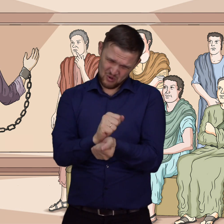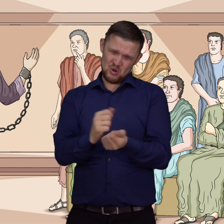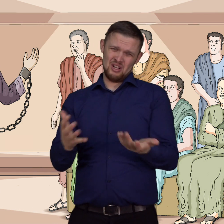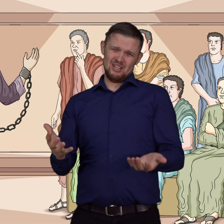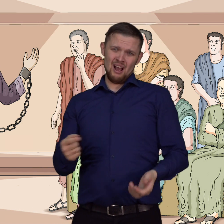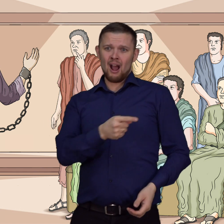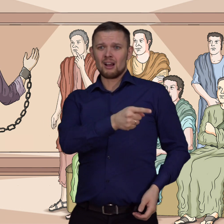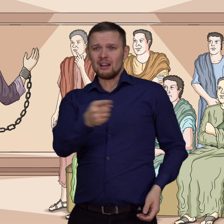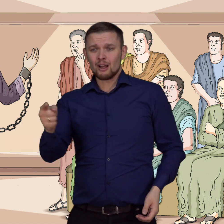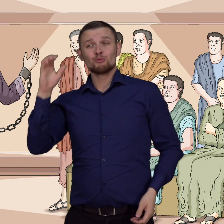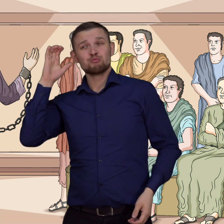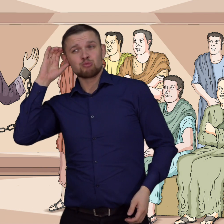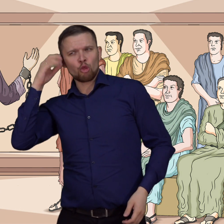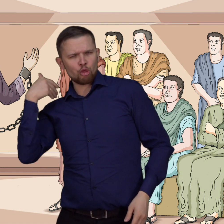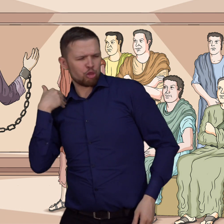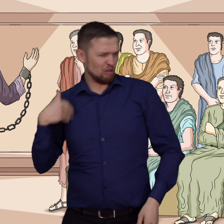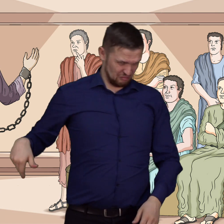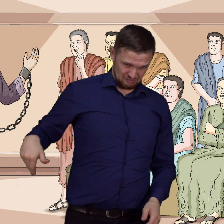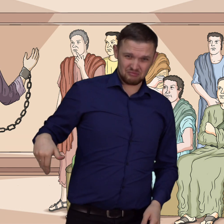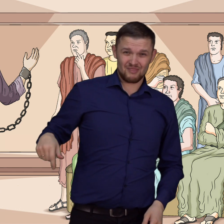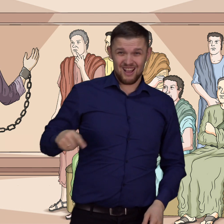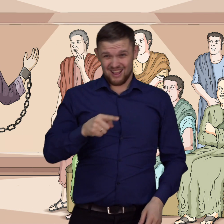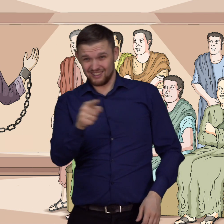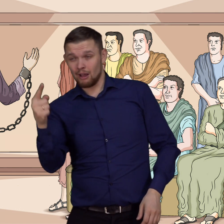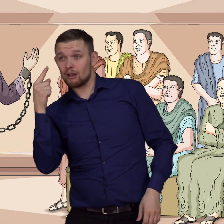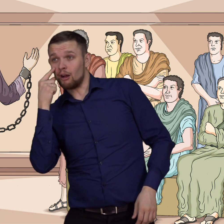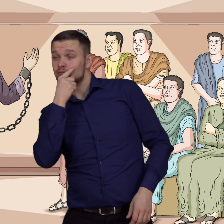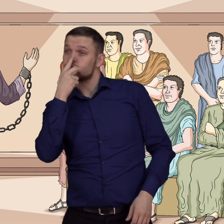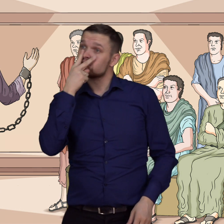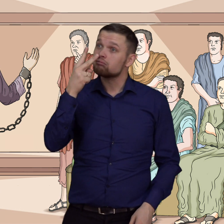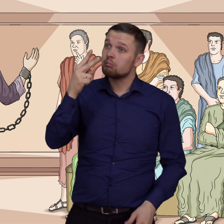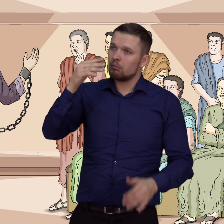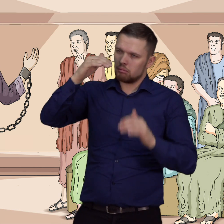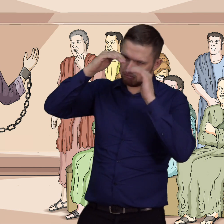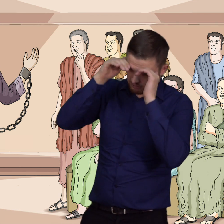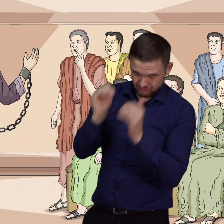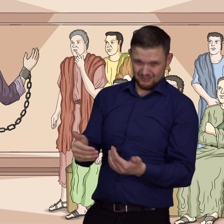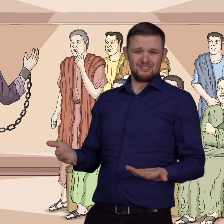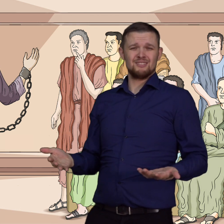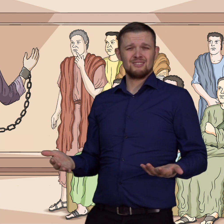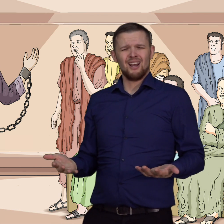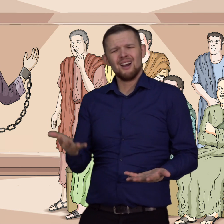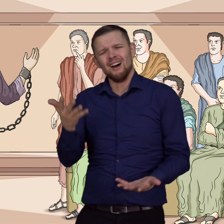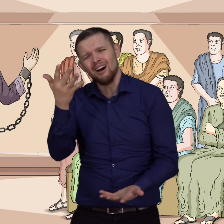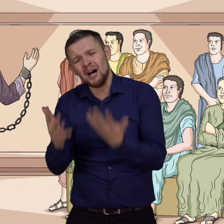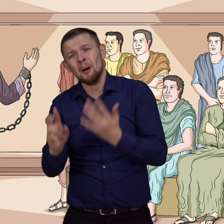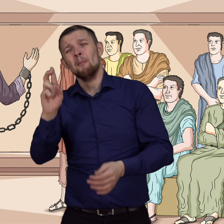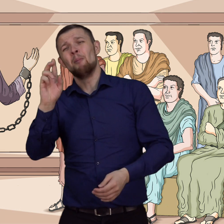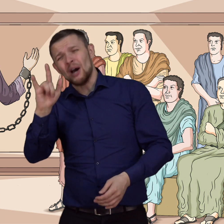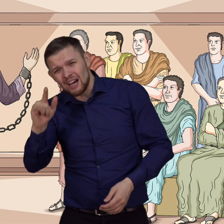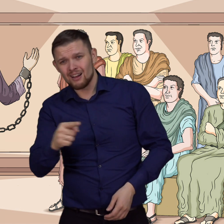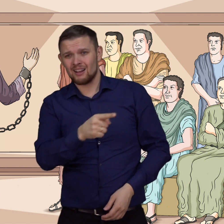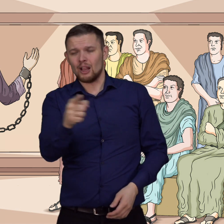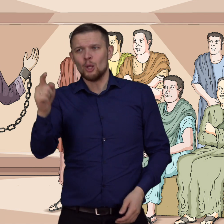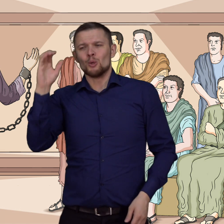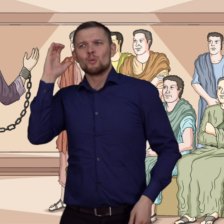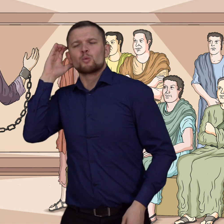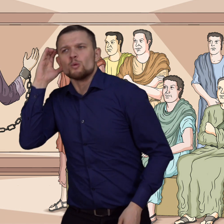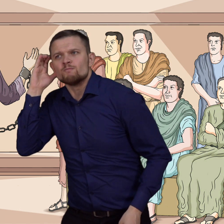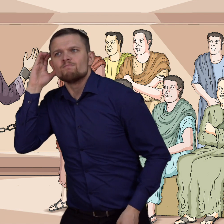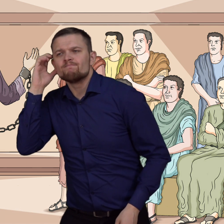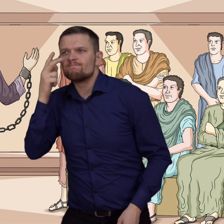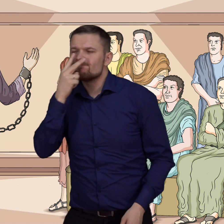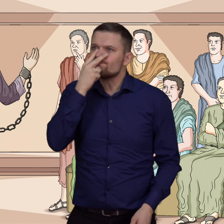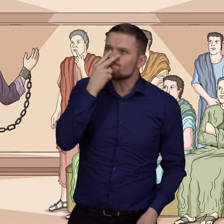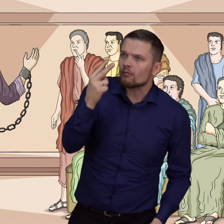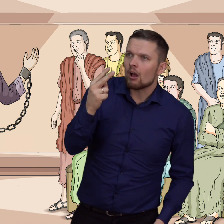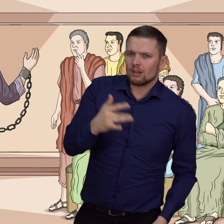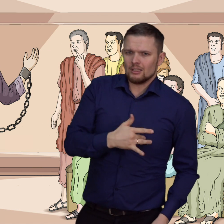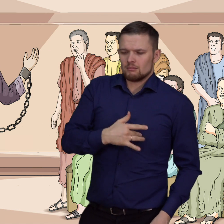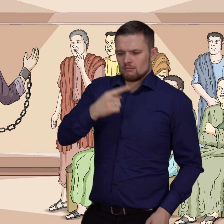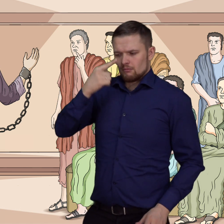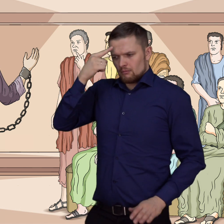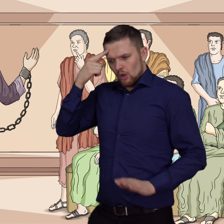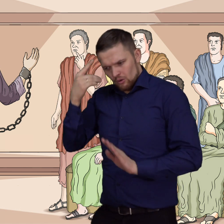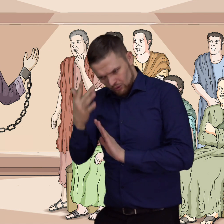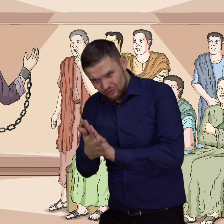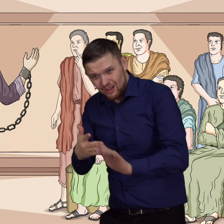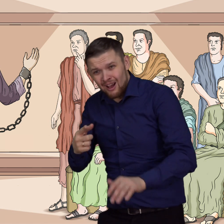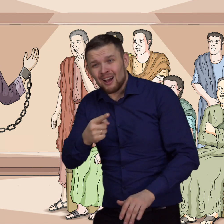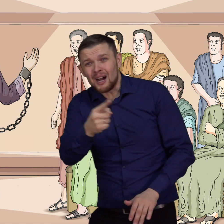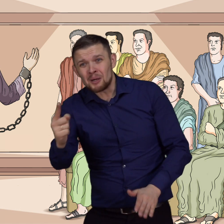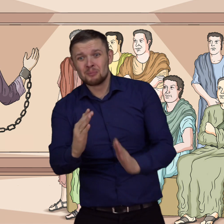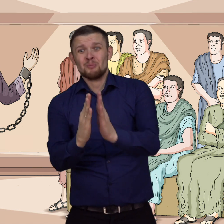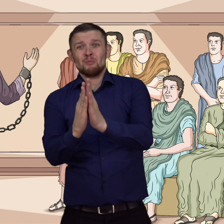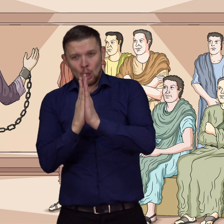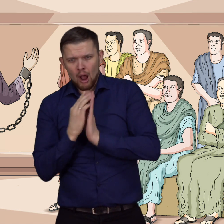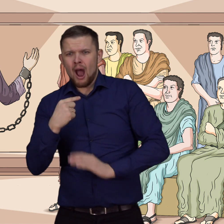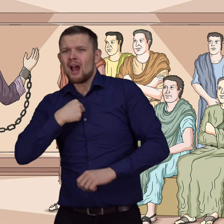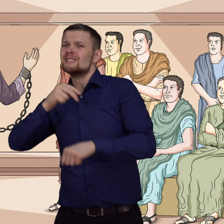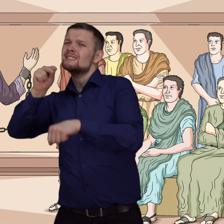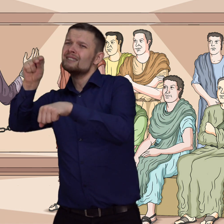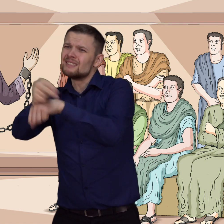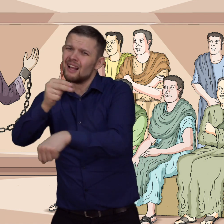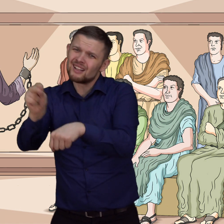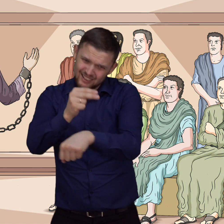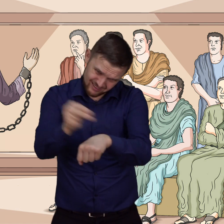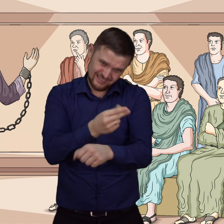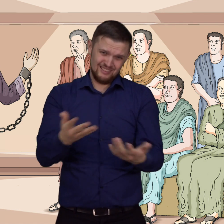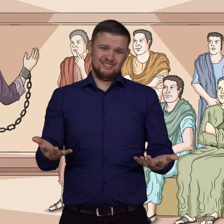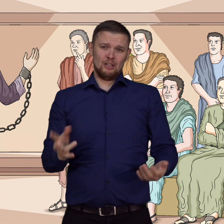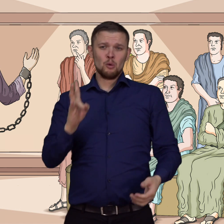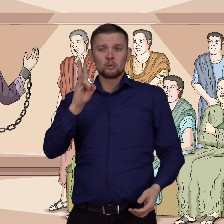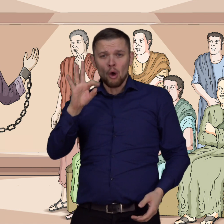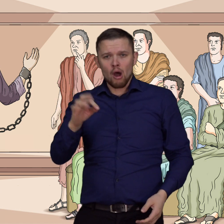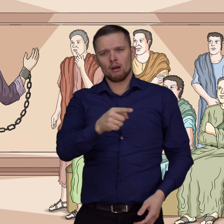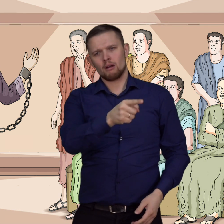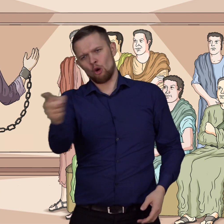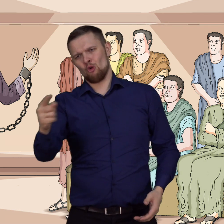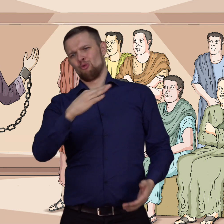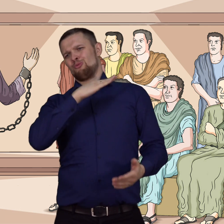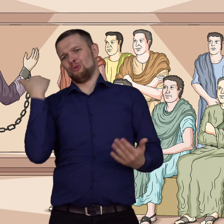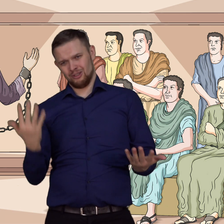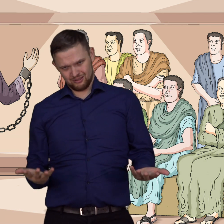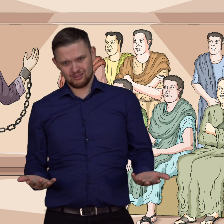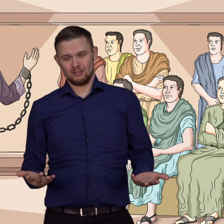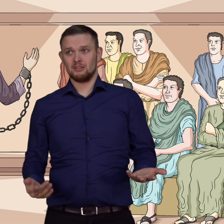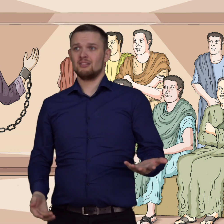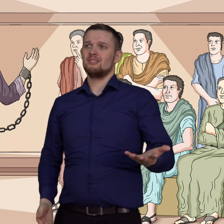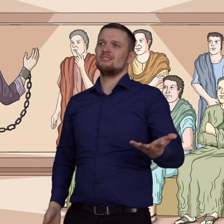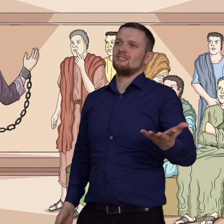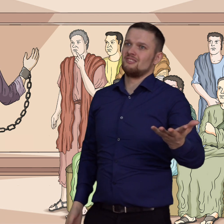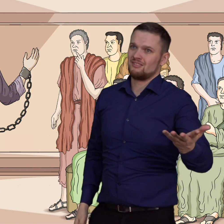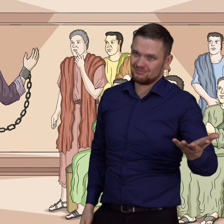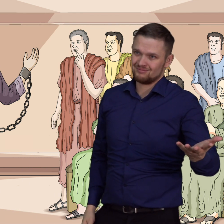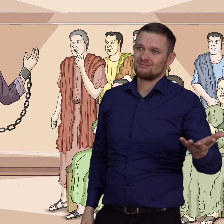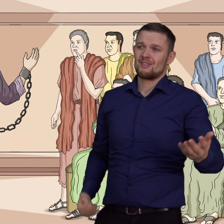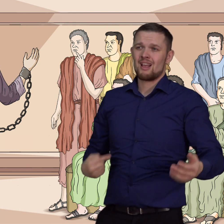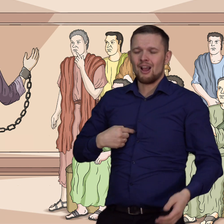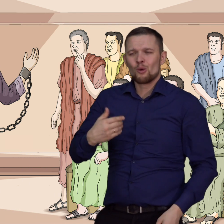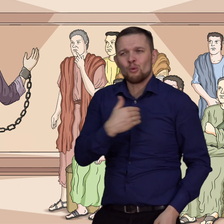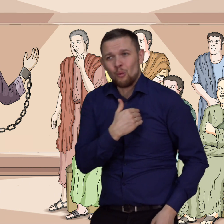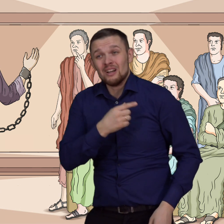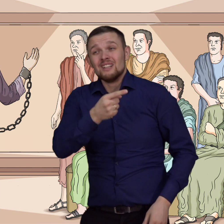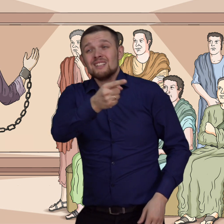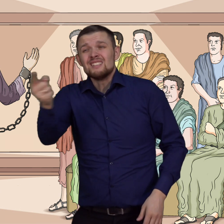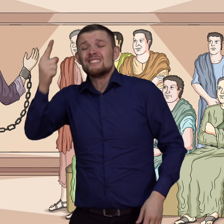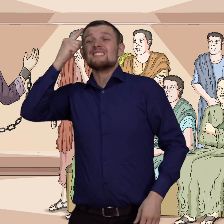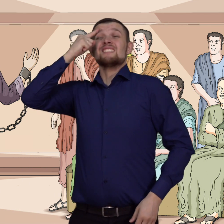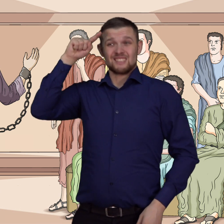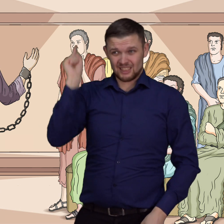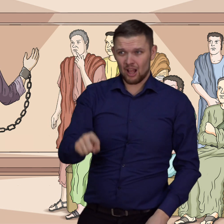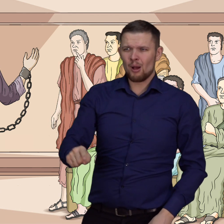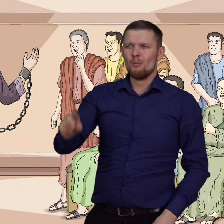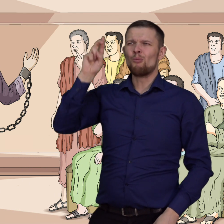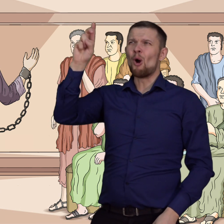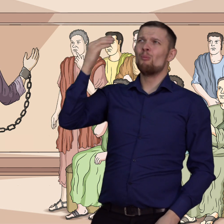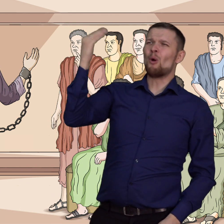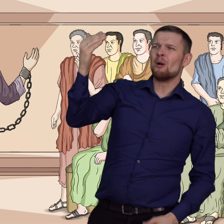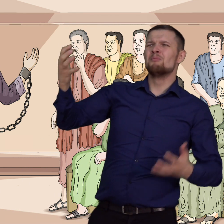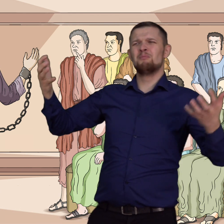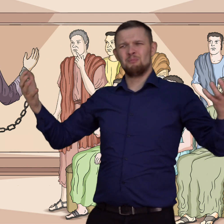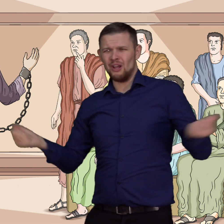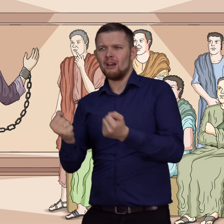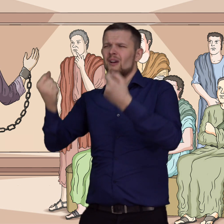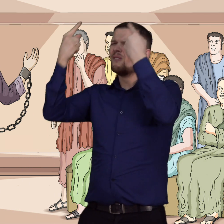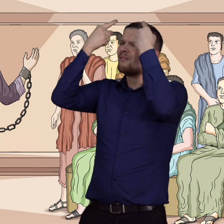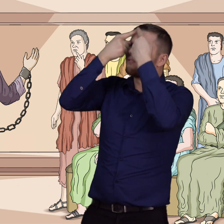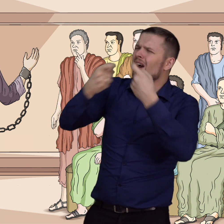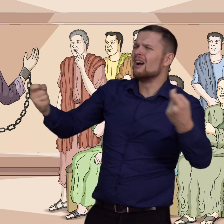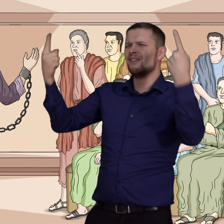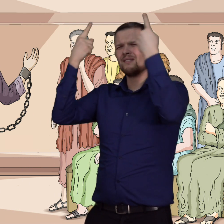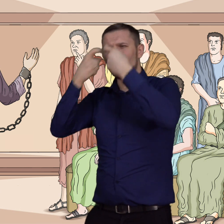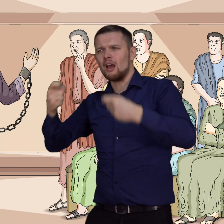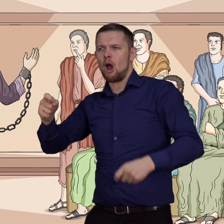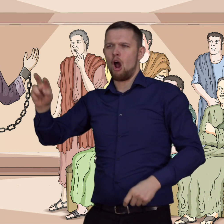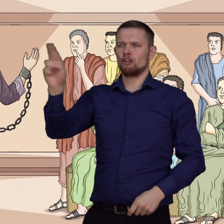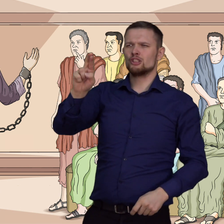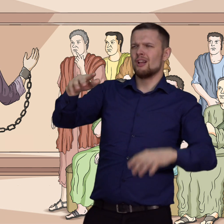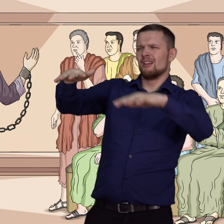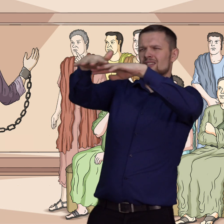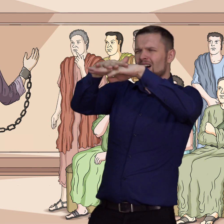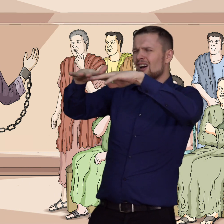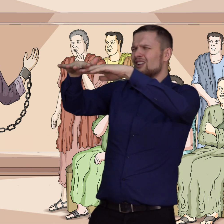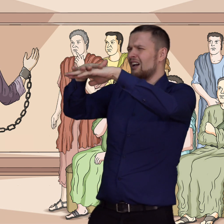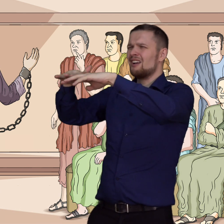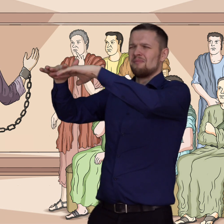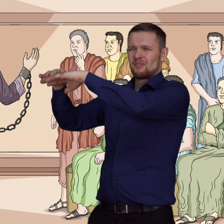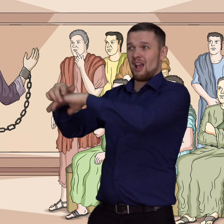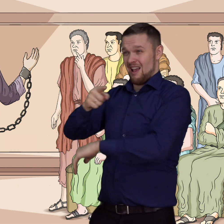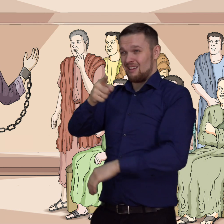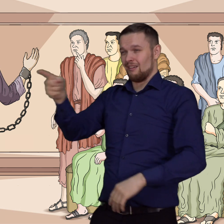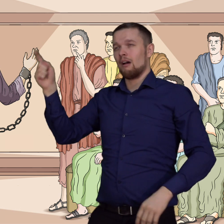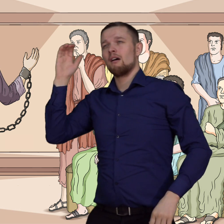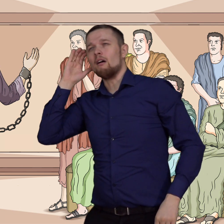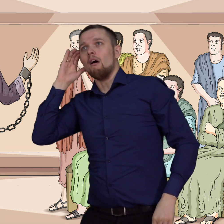you will be ever seeing but never perceiving.” For this people’s heart has grown callous; they hardly hear with their ears, and they have closed their eyes.